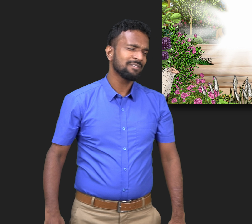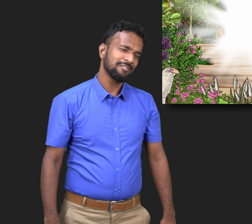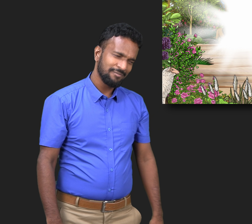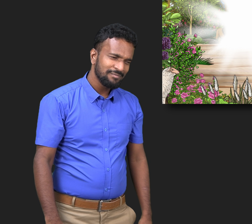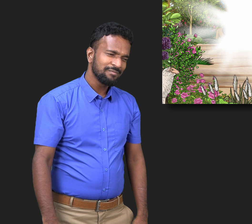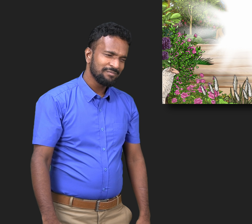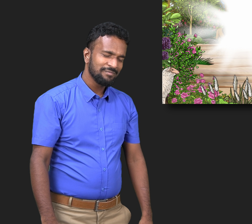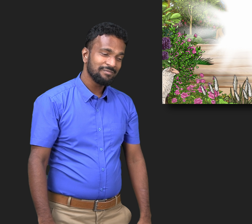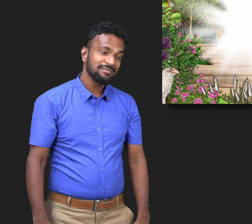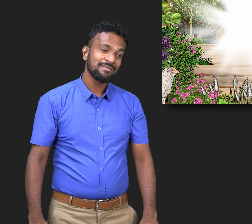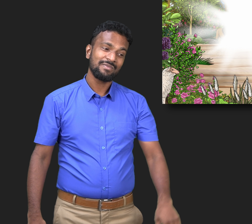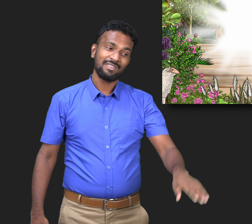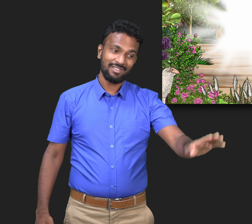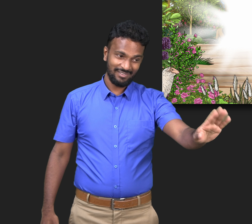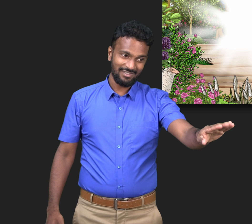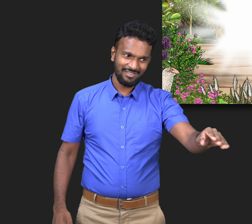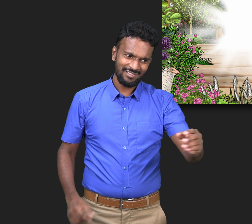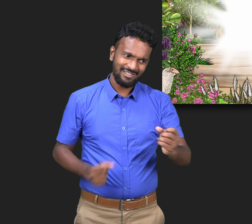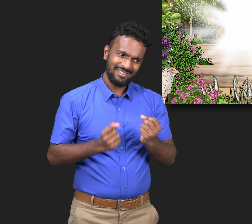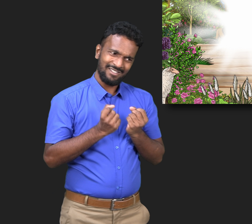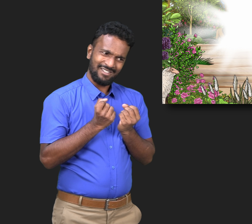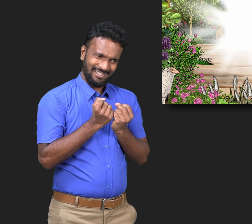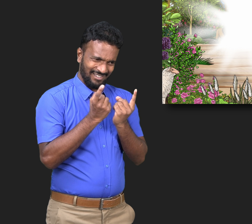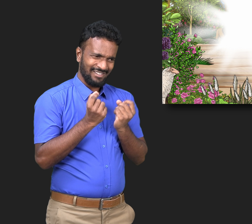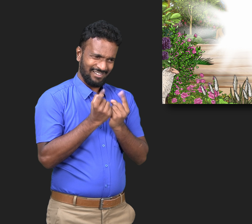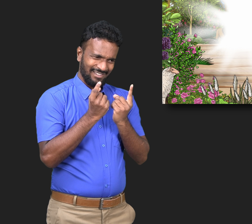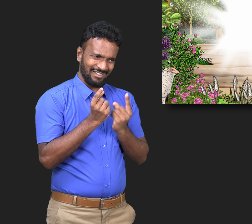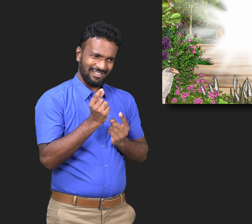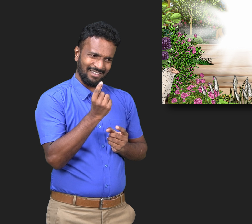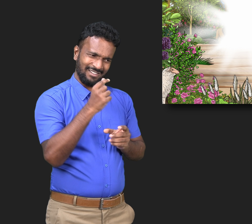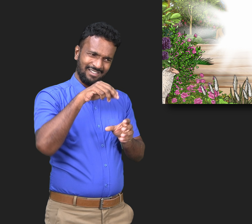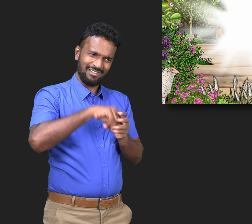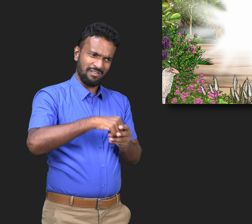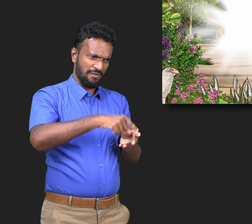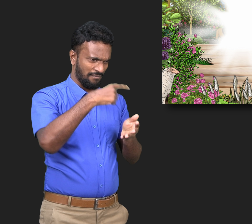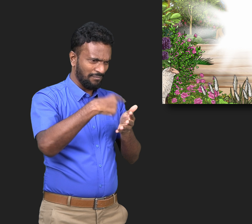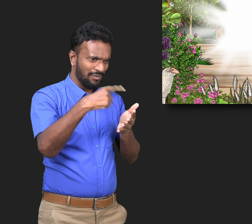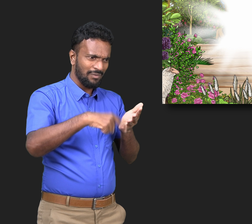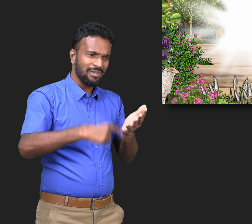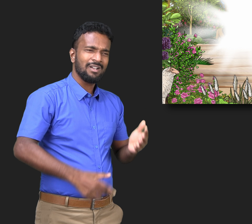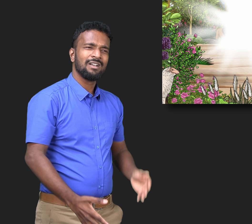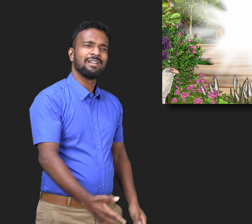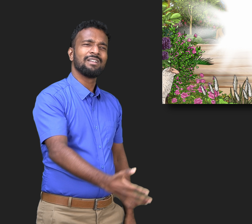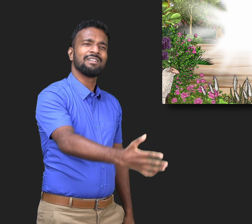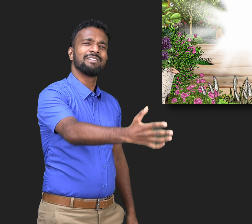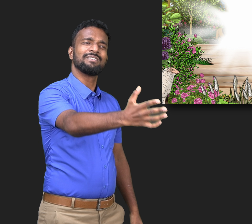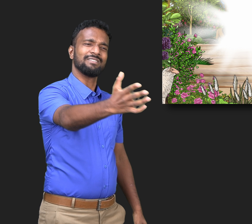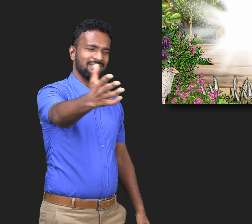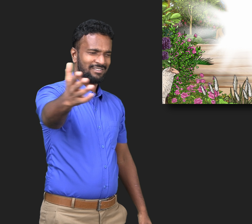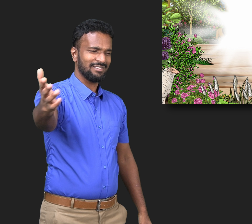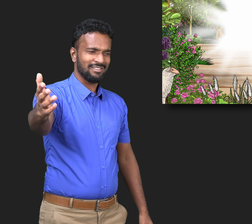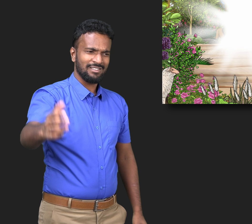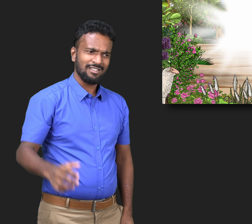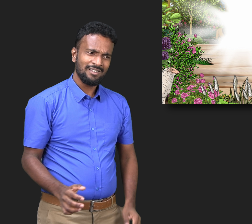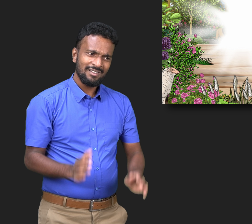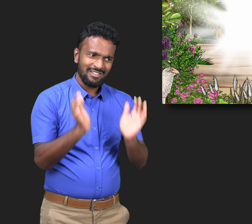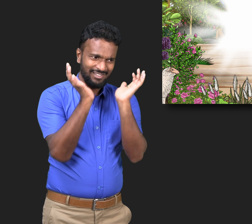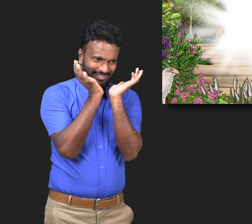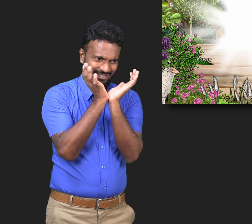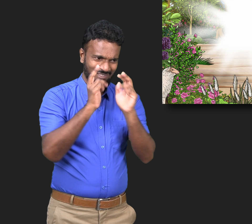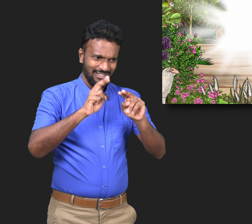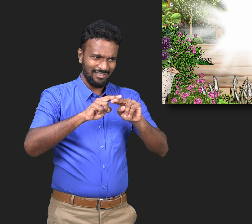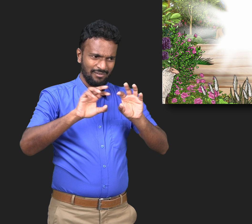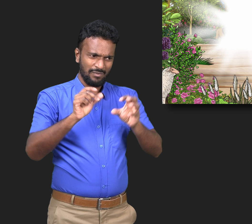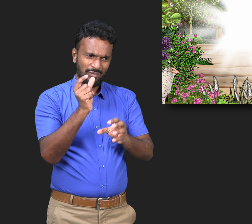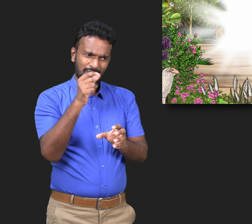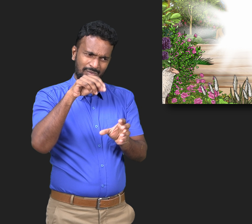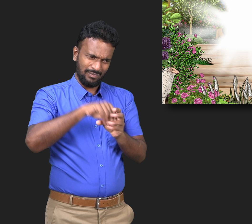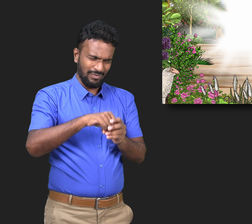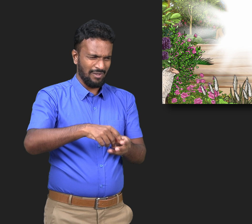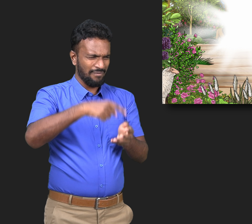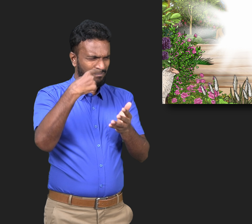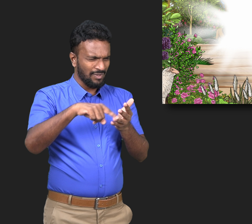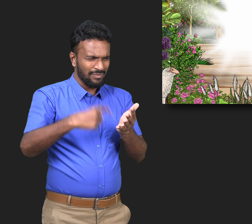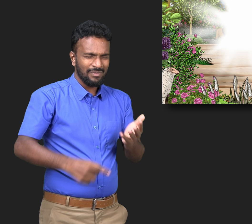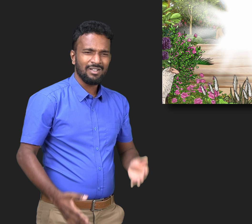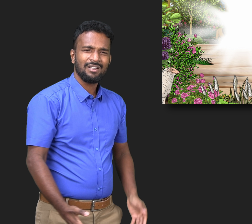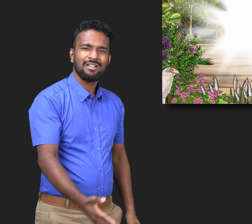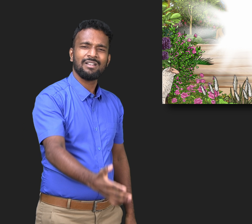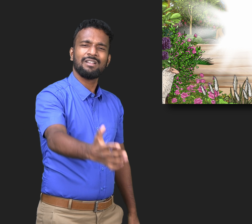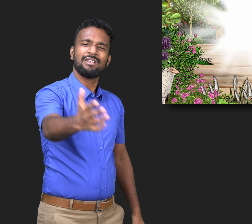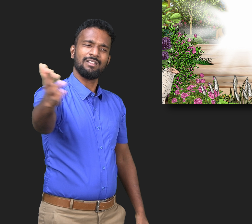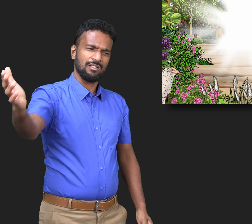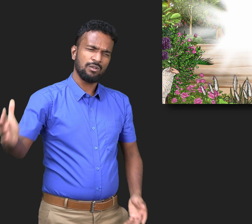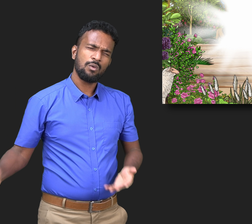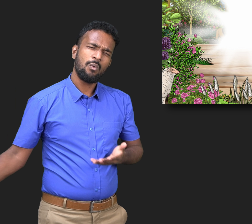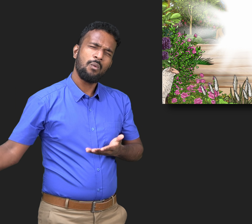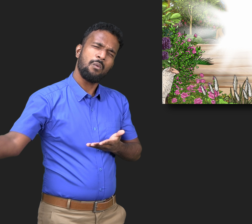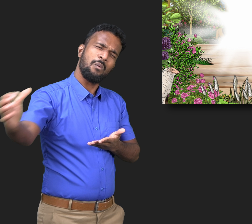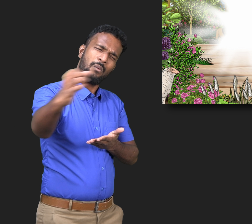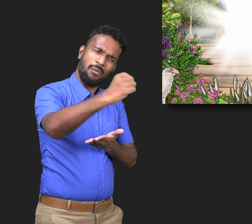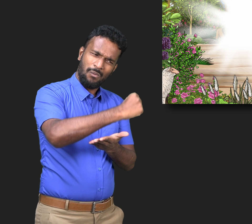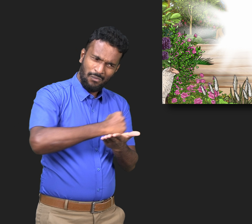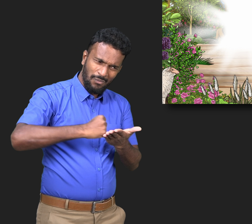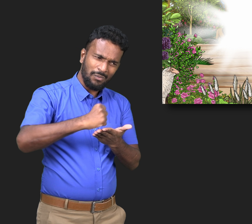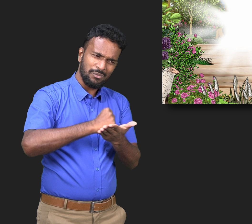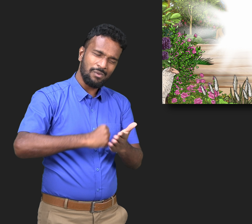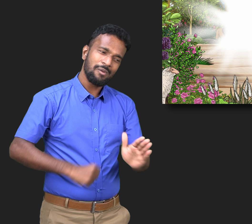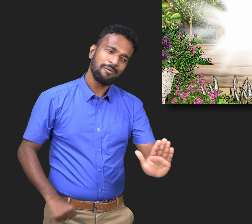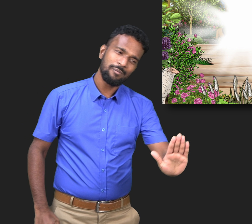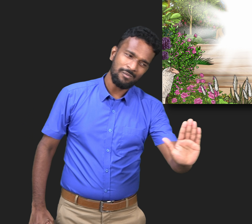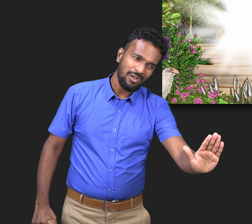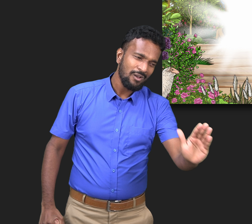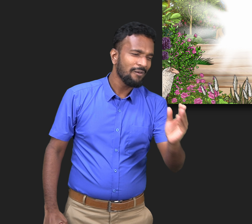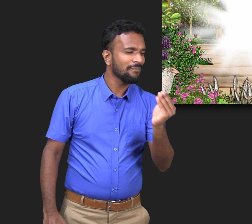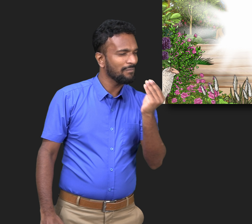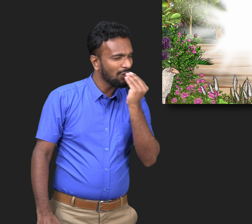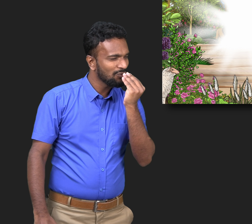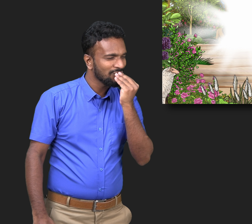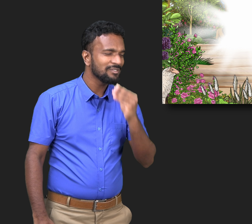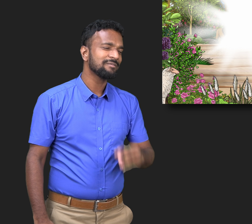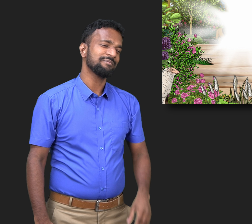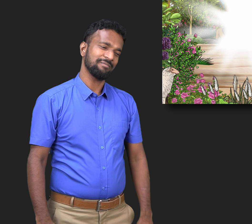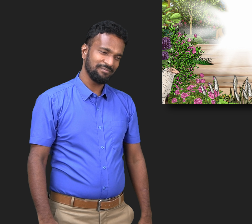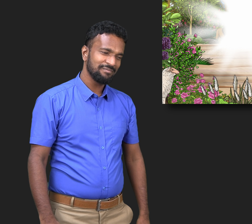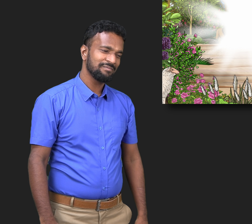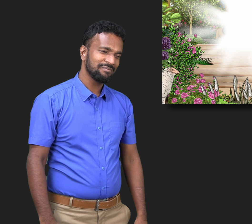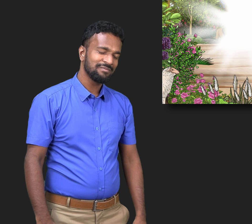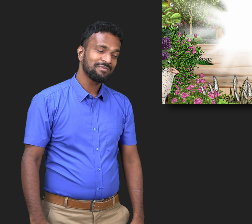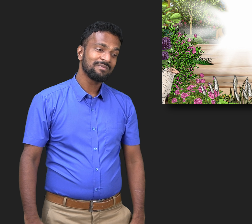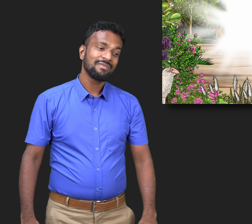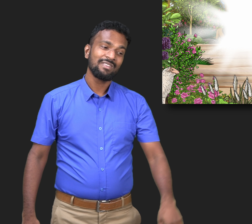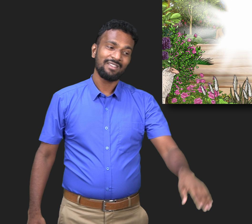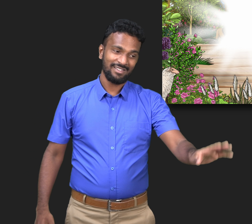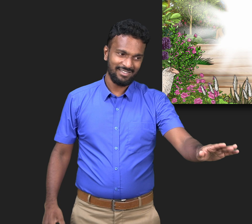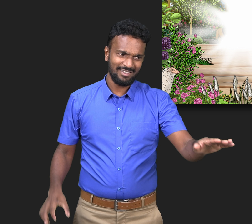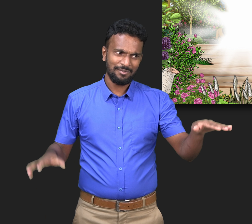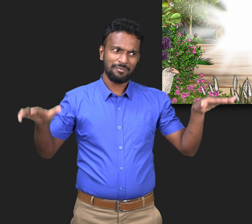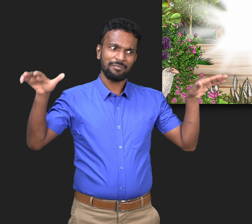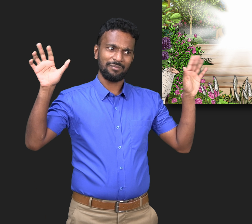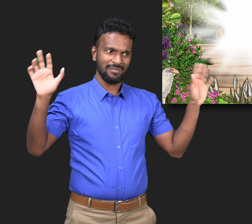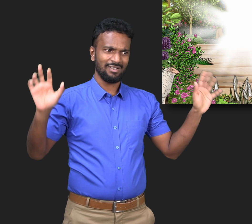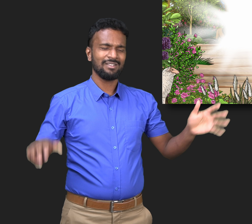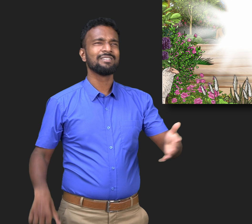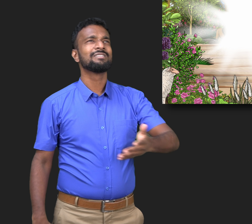Then God said, “Behold, I have given you every seed-bearing plant on the face of all the earth, and every tree whose fruit contains seed. They will be yours for food.